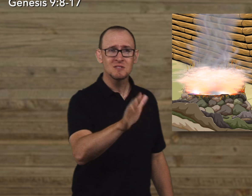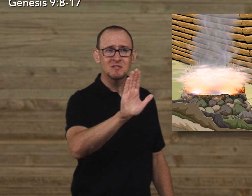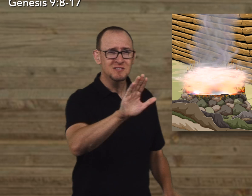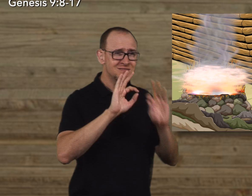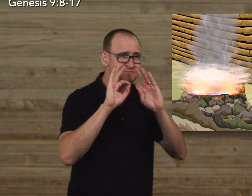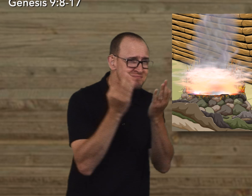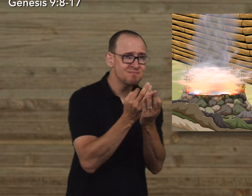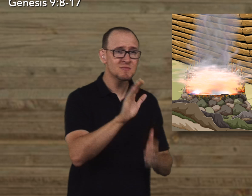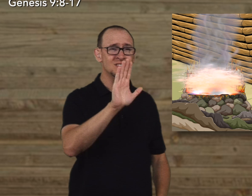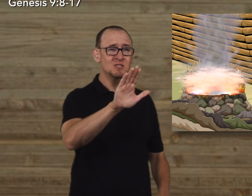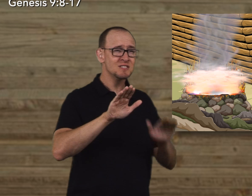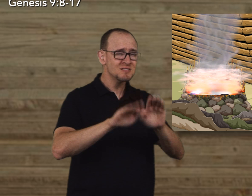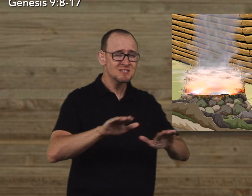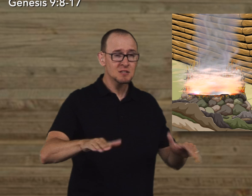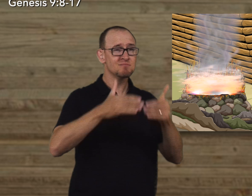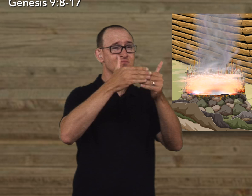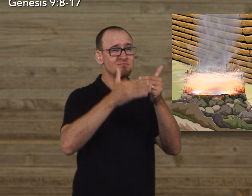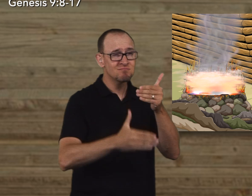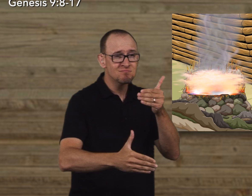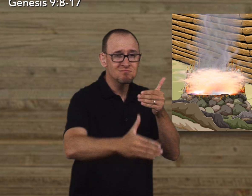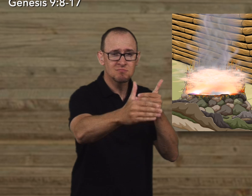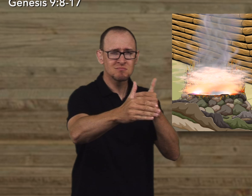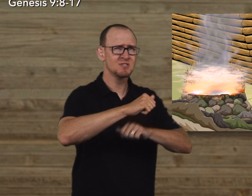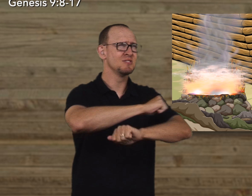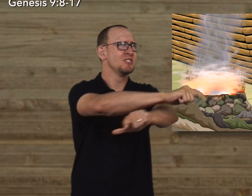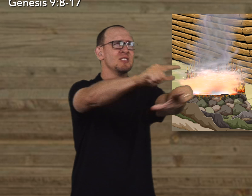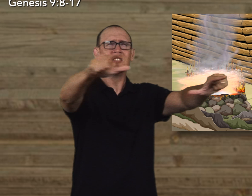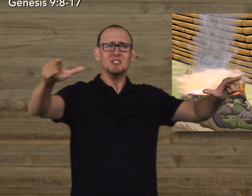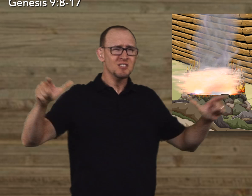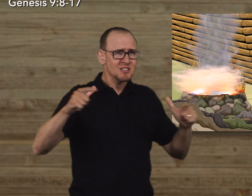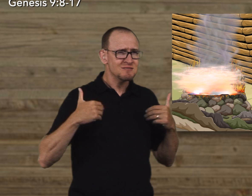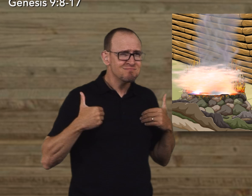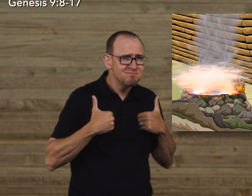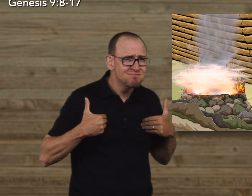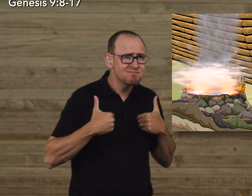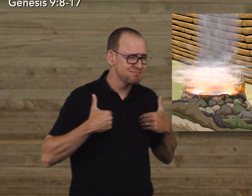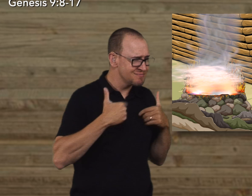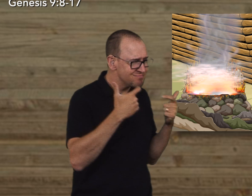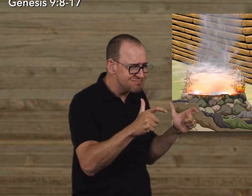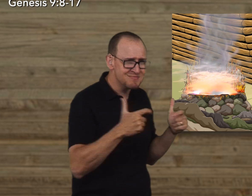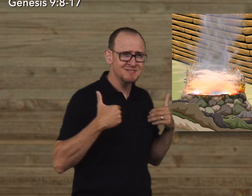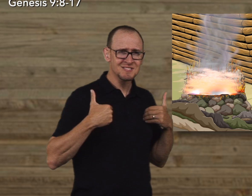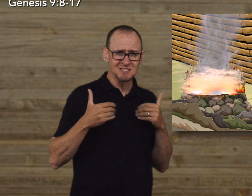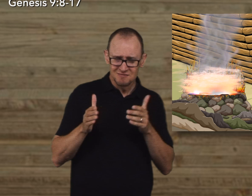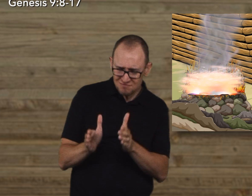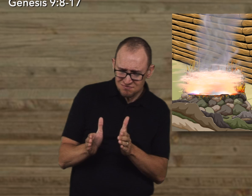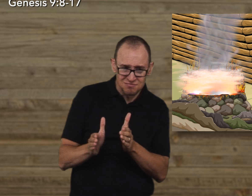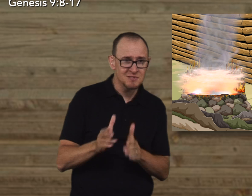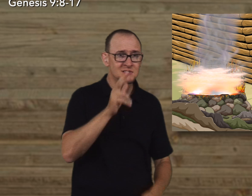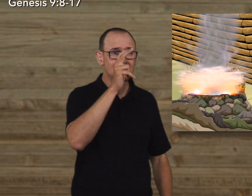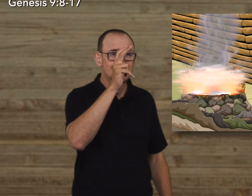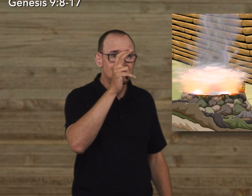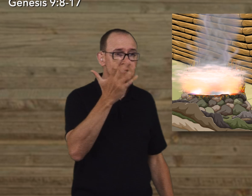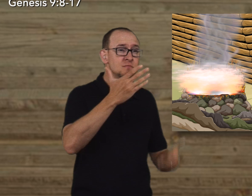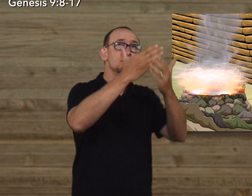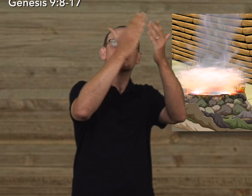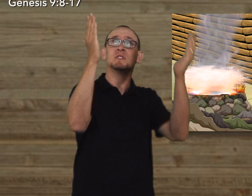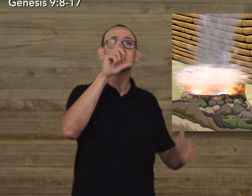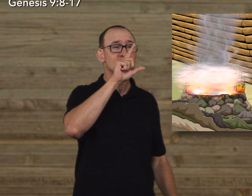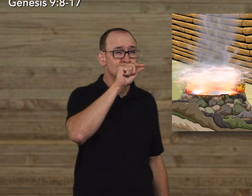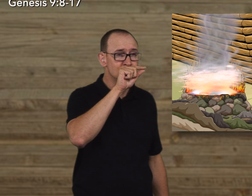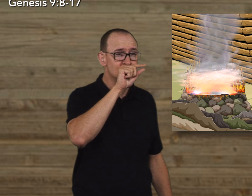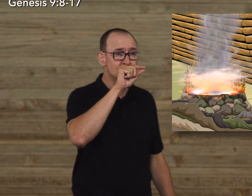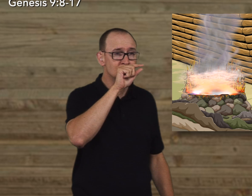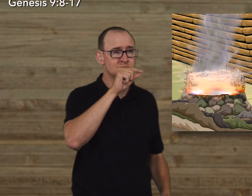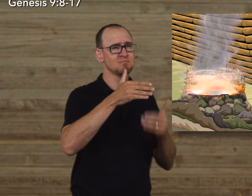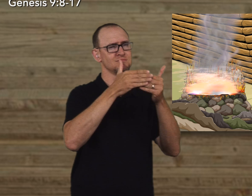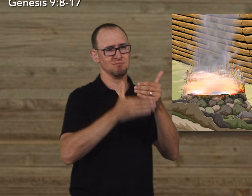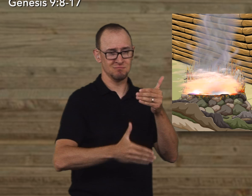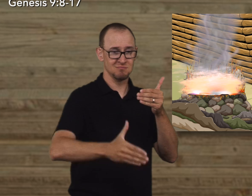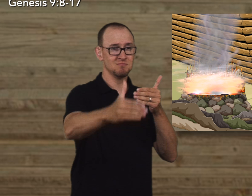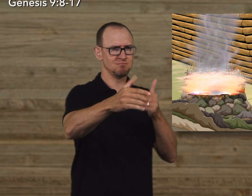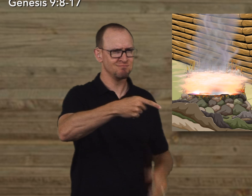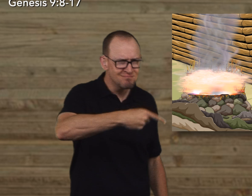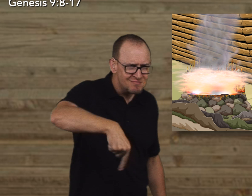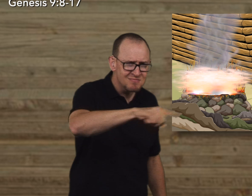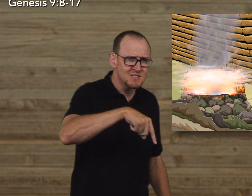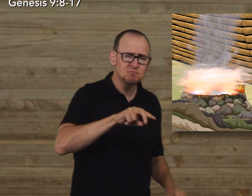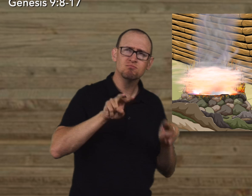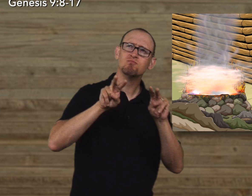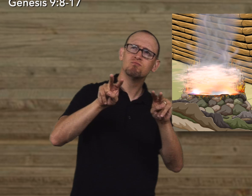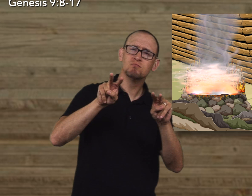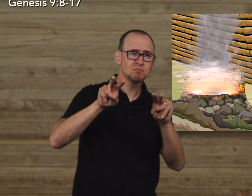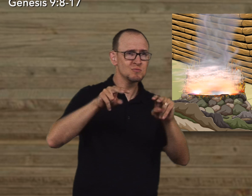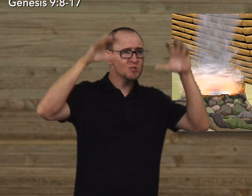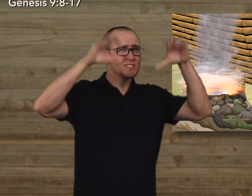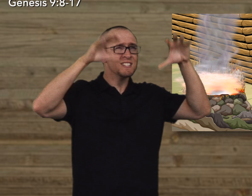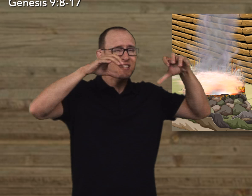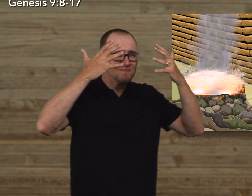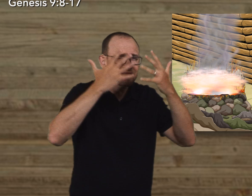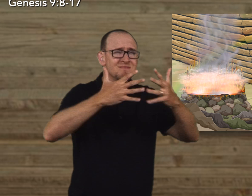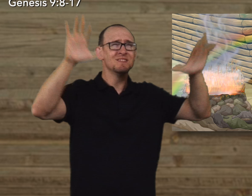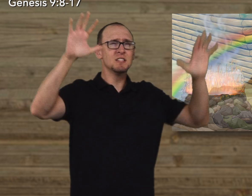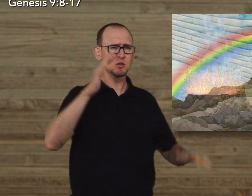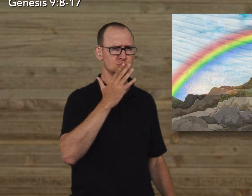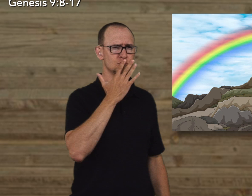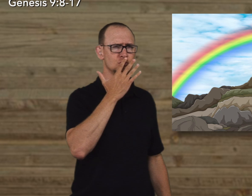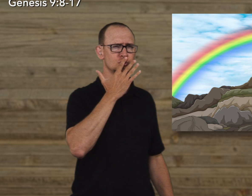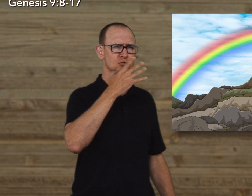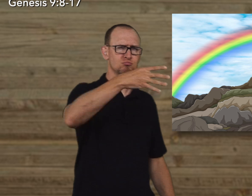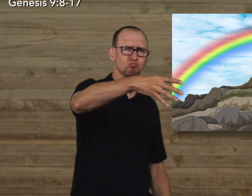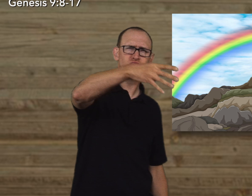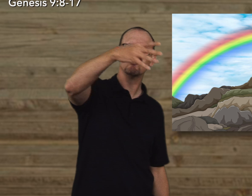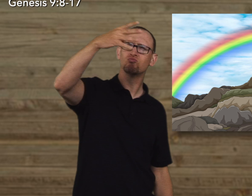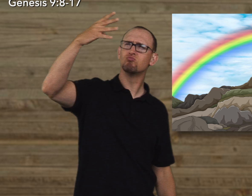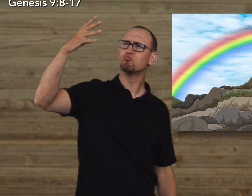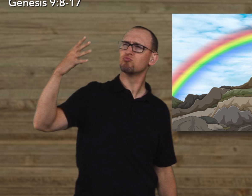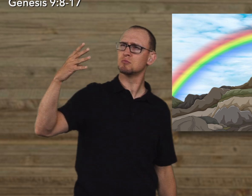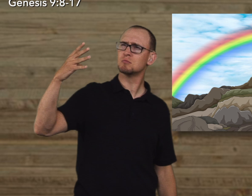And I establish My covenant with you: Never again will all life be cut off by the waters of a flood; never again will there be a flood to destroy the earth.”